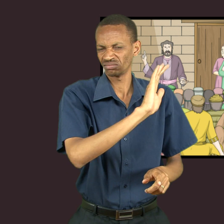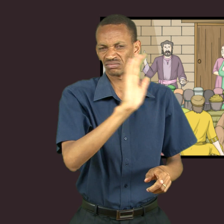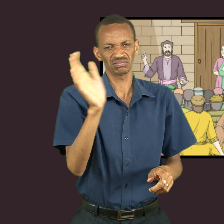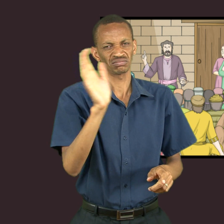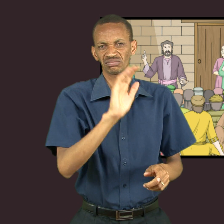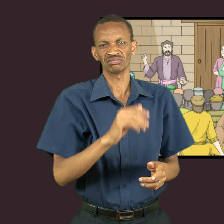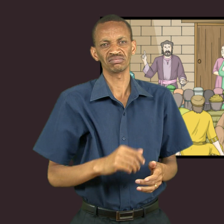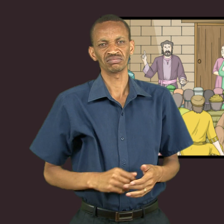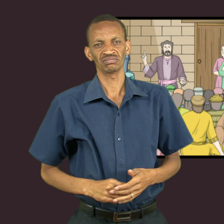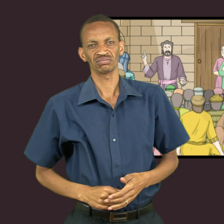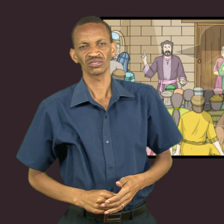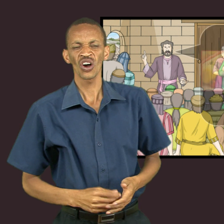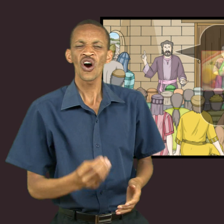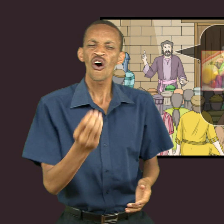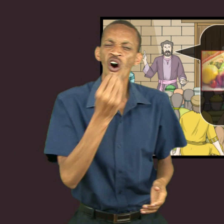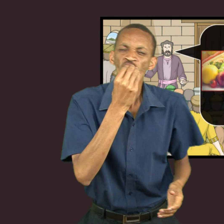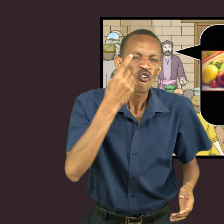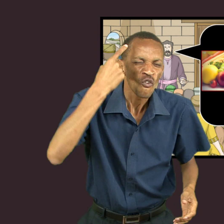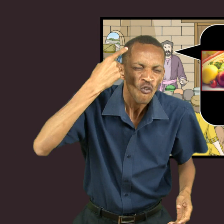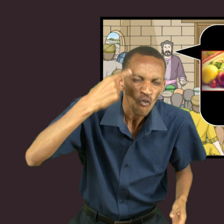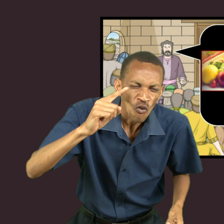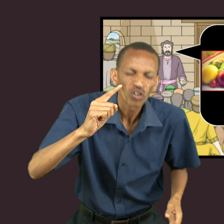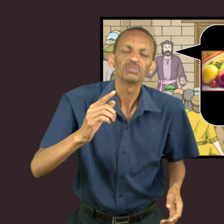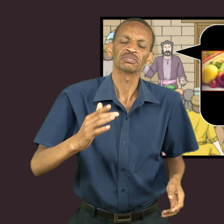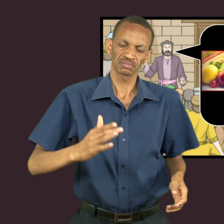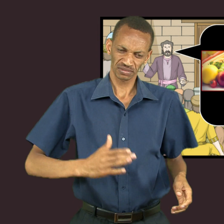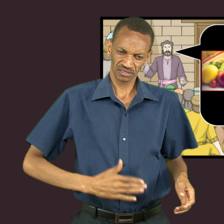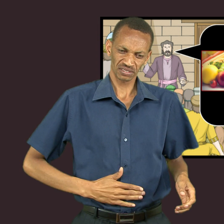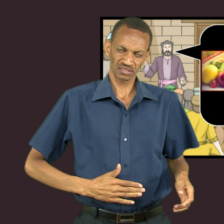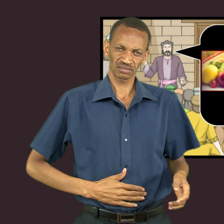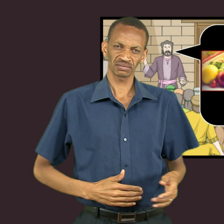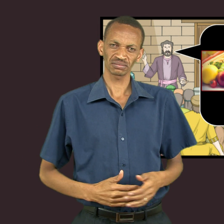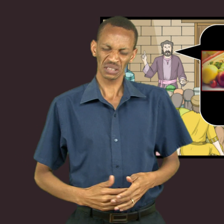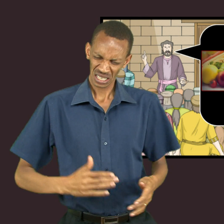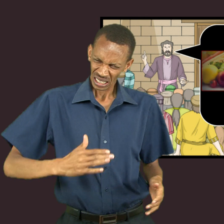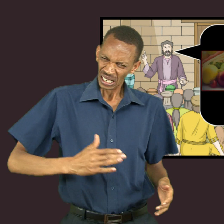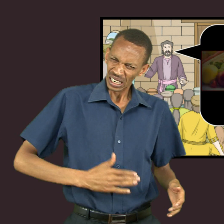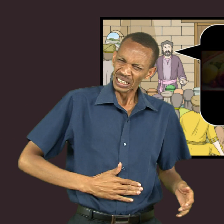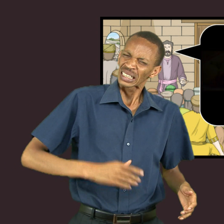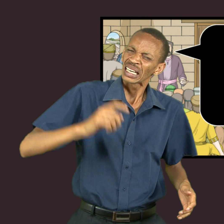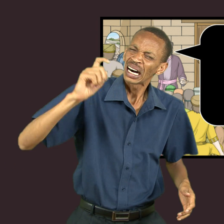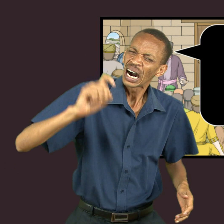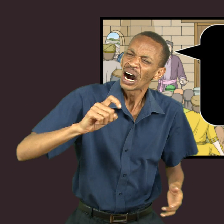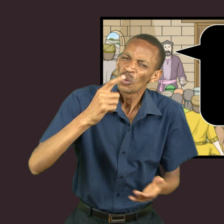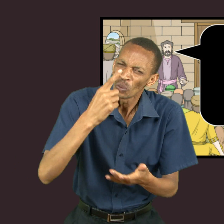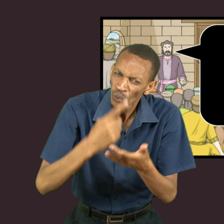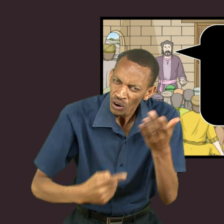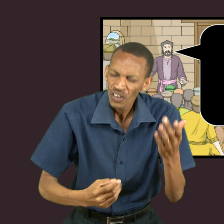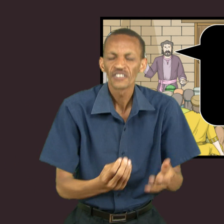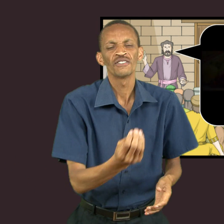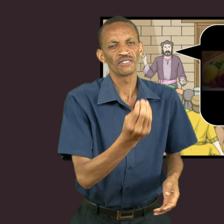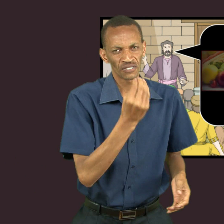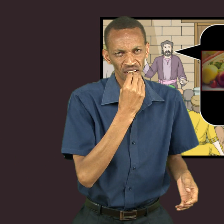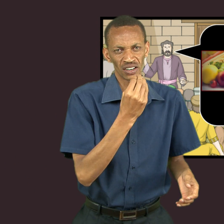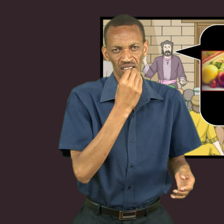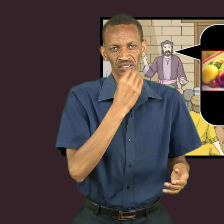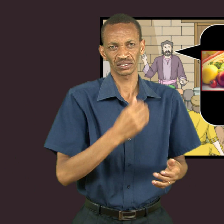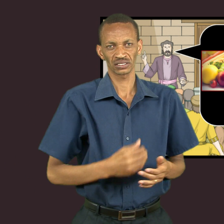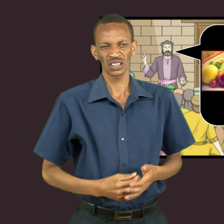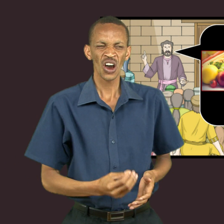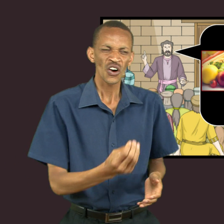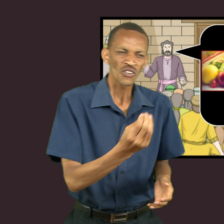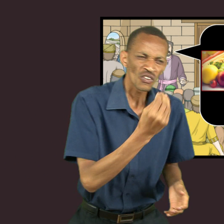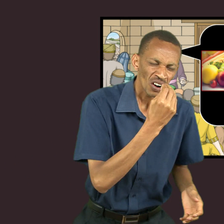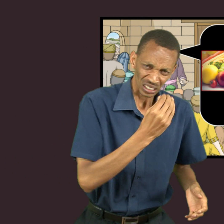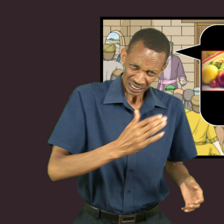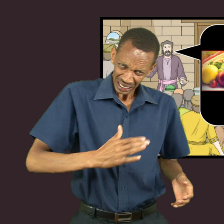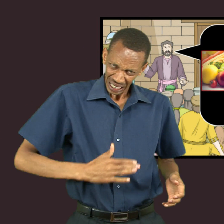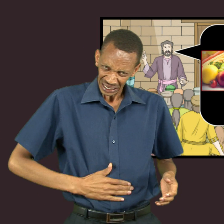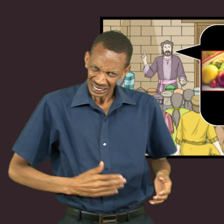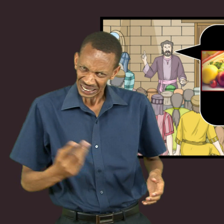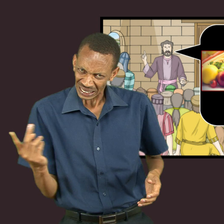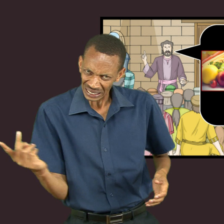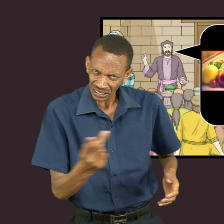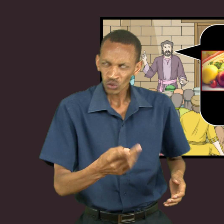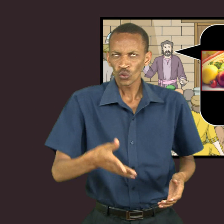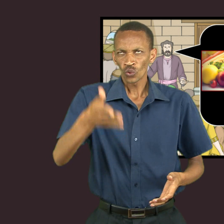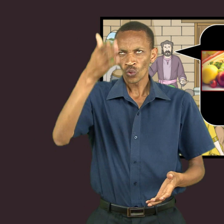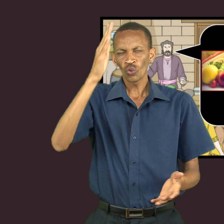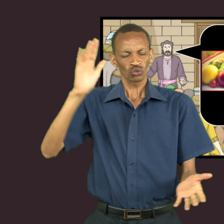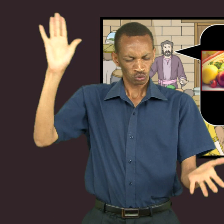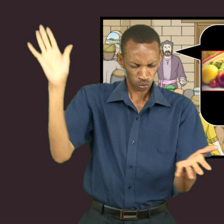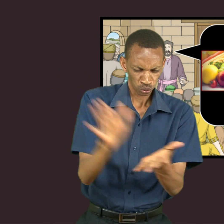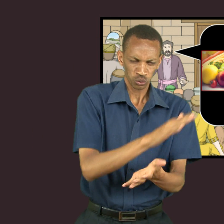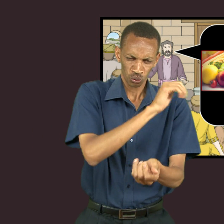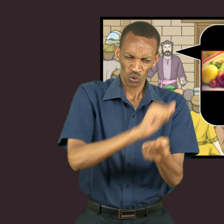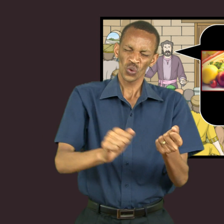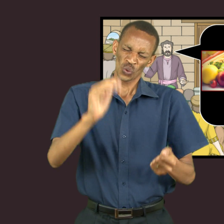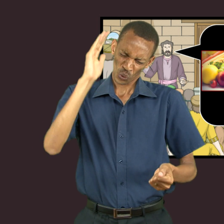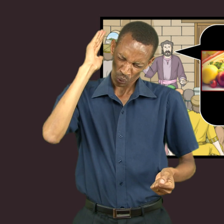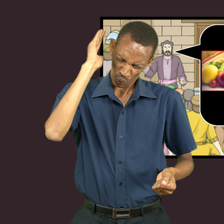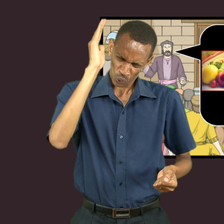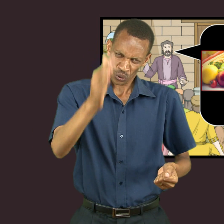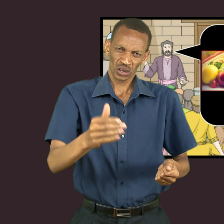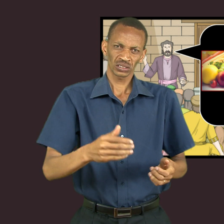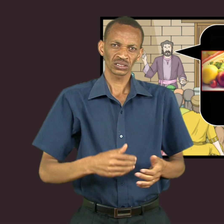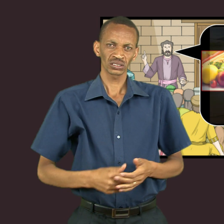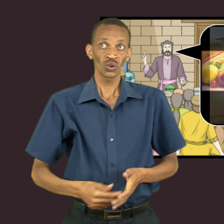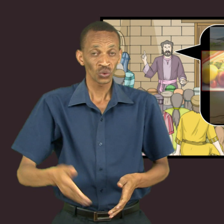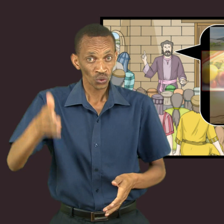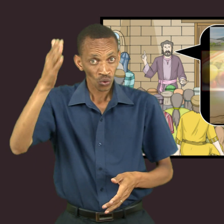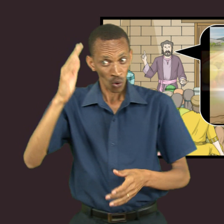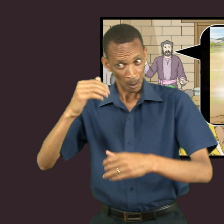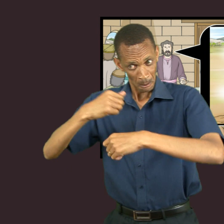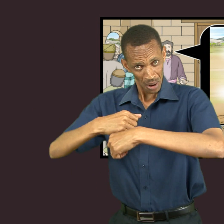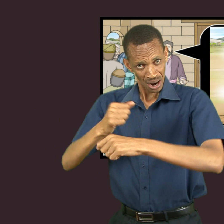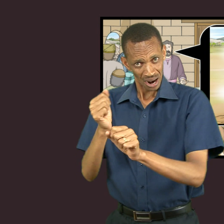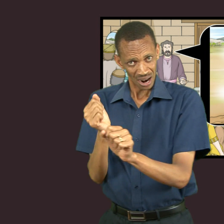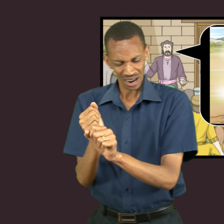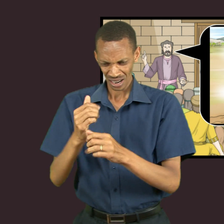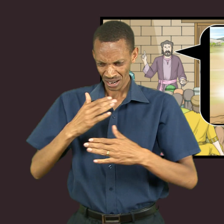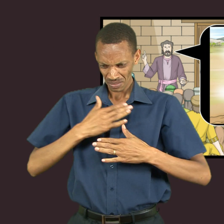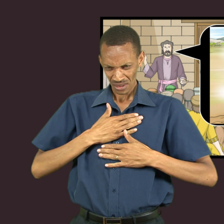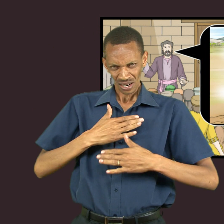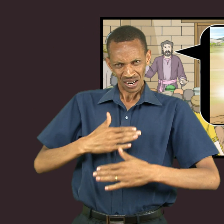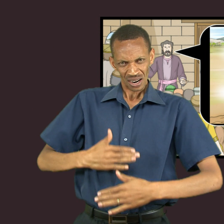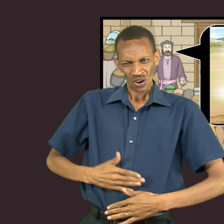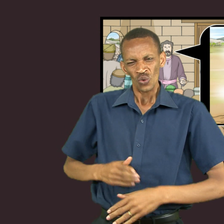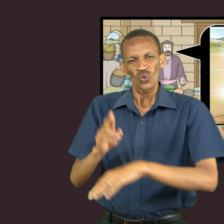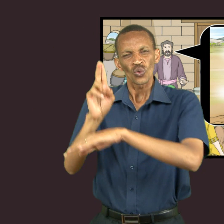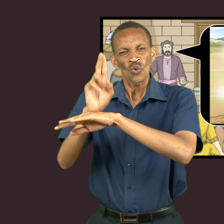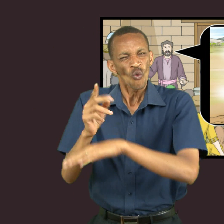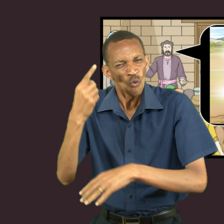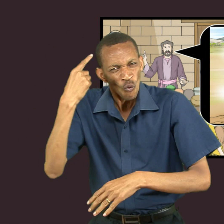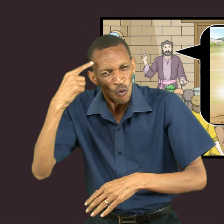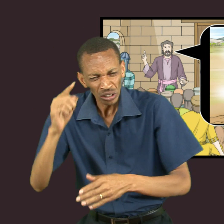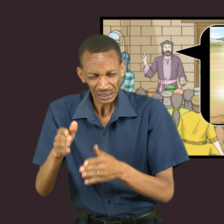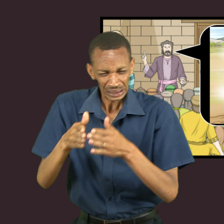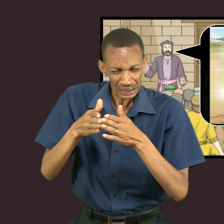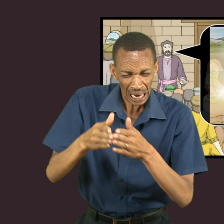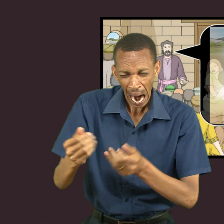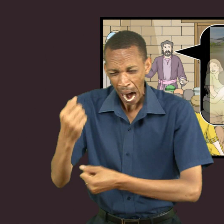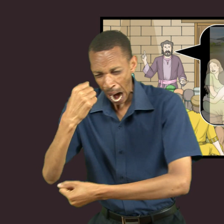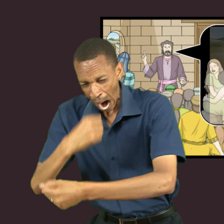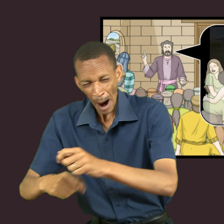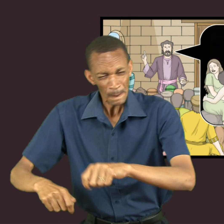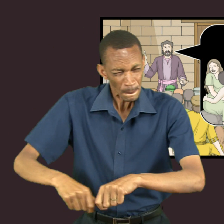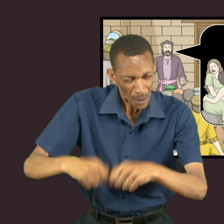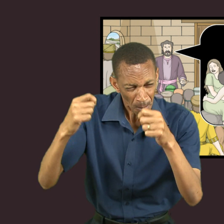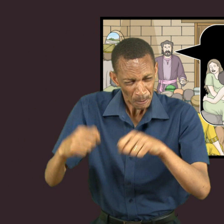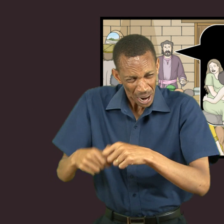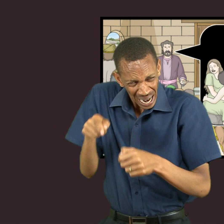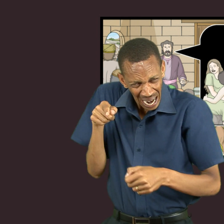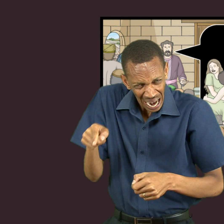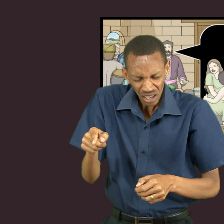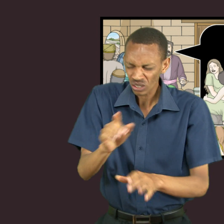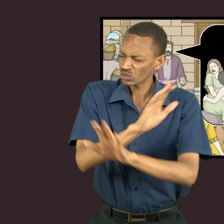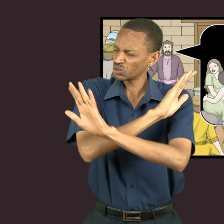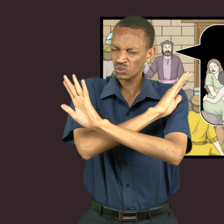“Food for the stomach and the stomach for food,” but God will destroy them both.